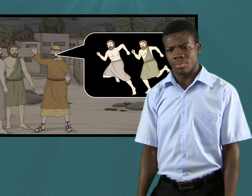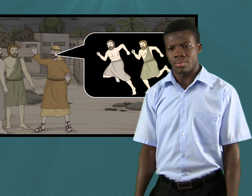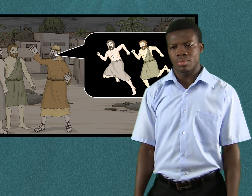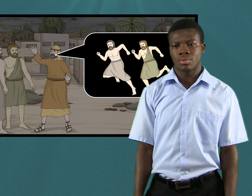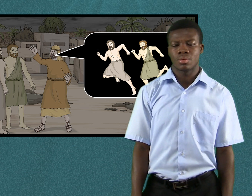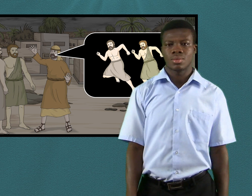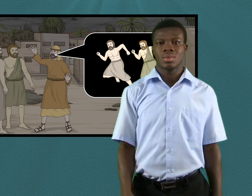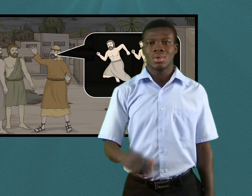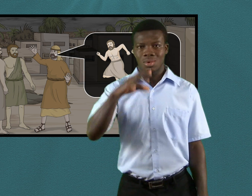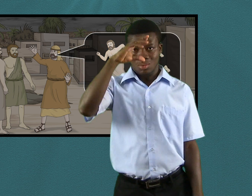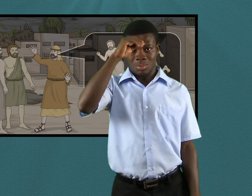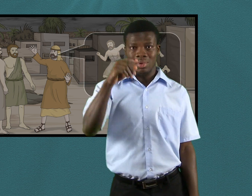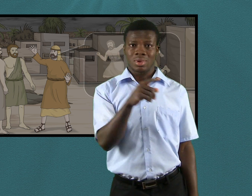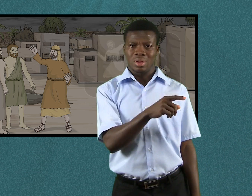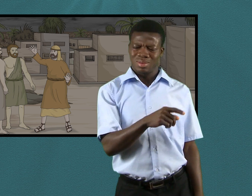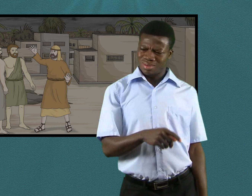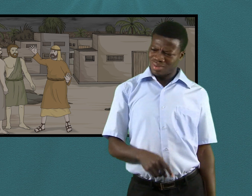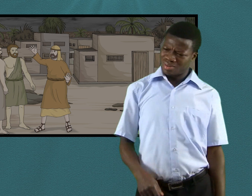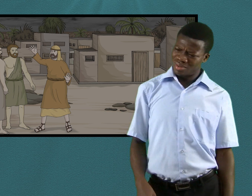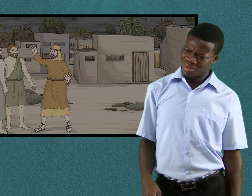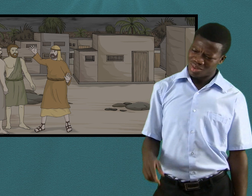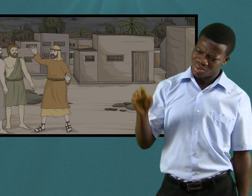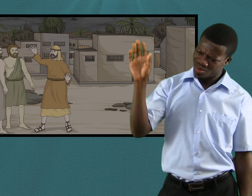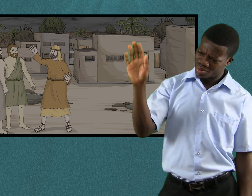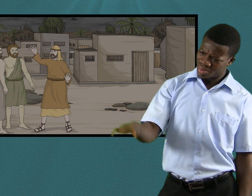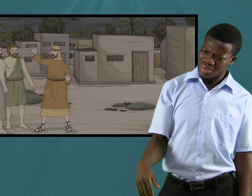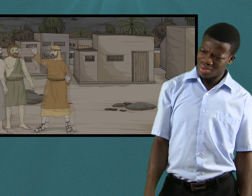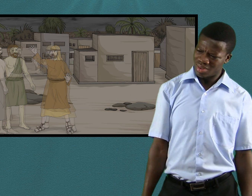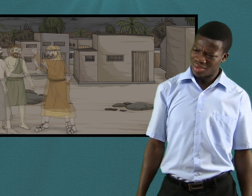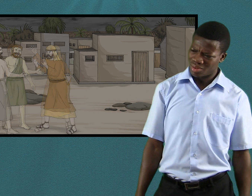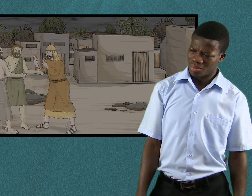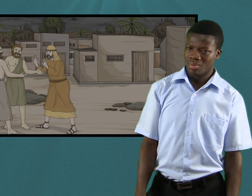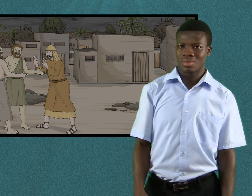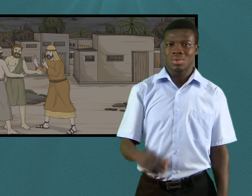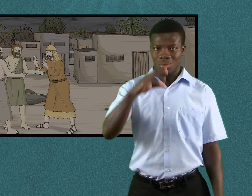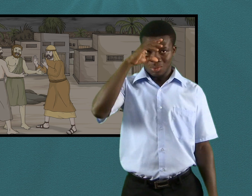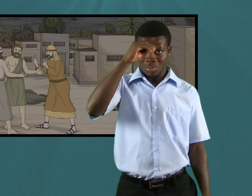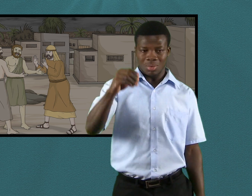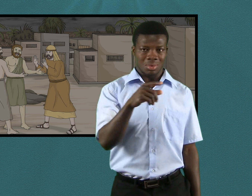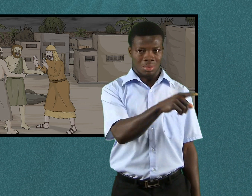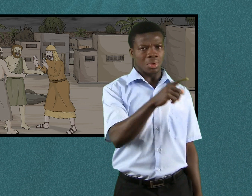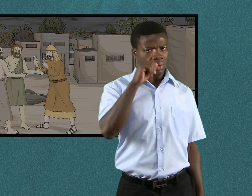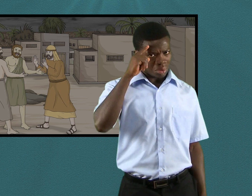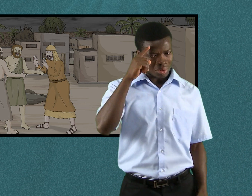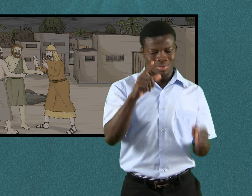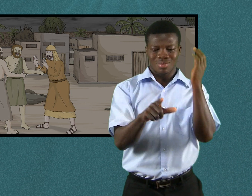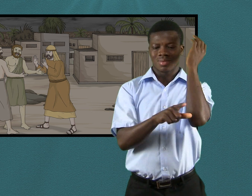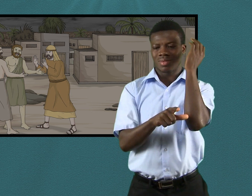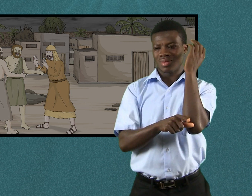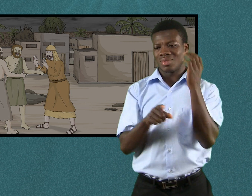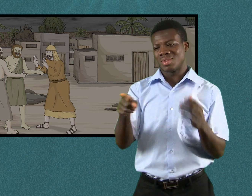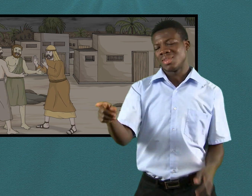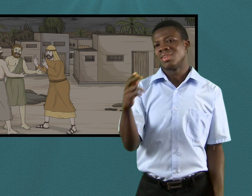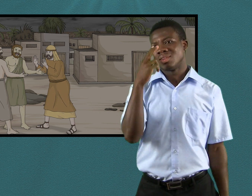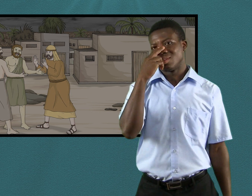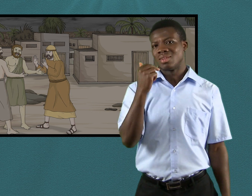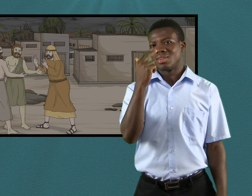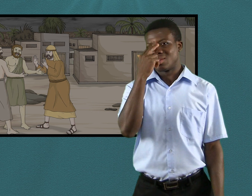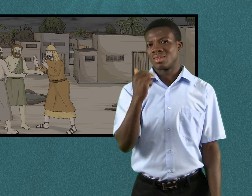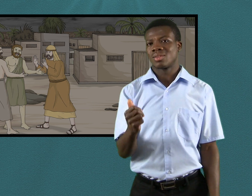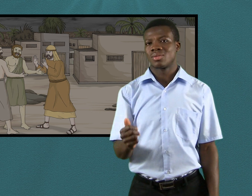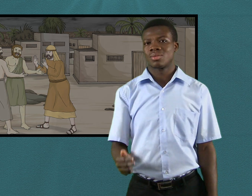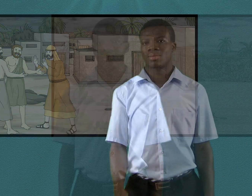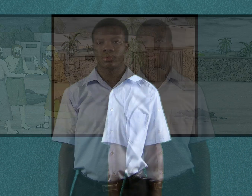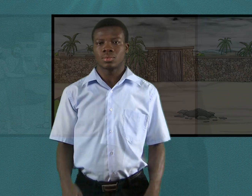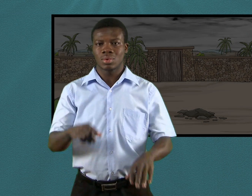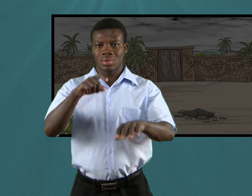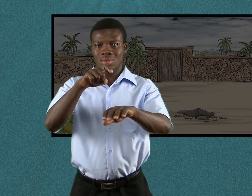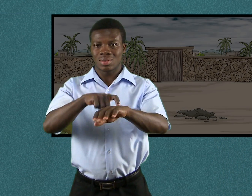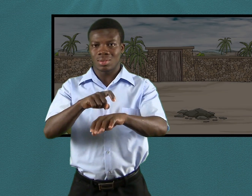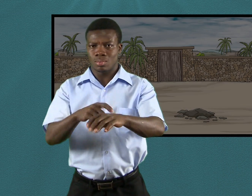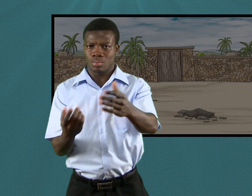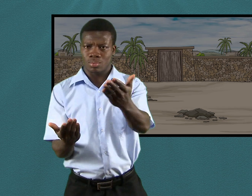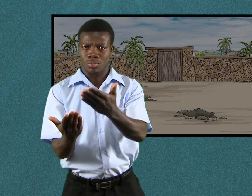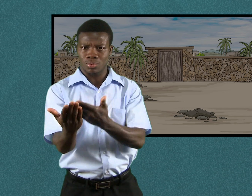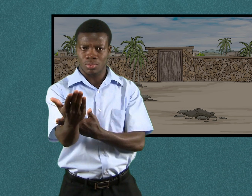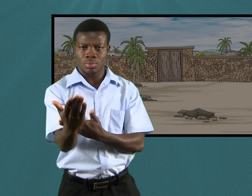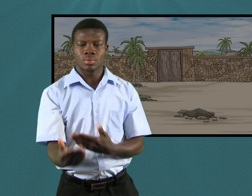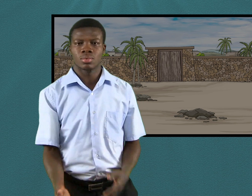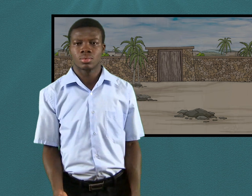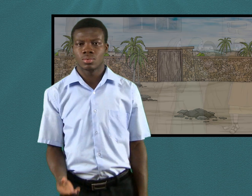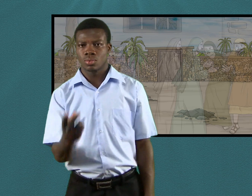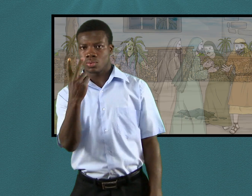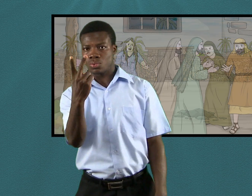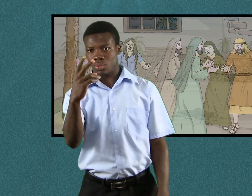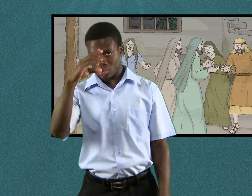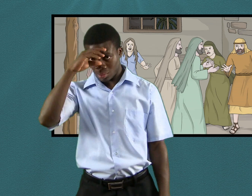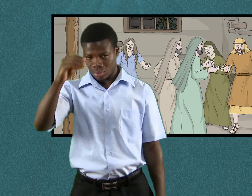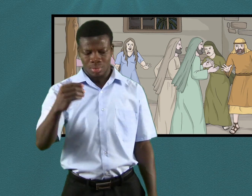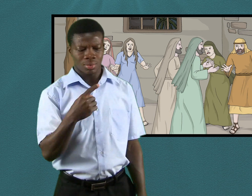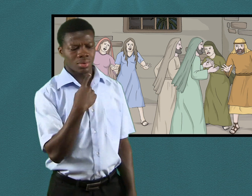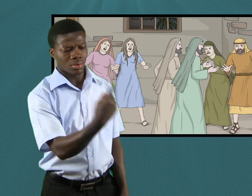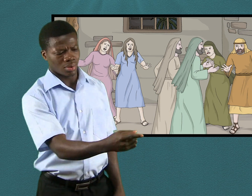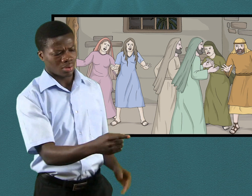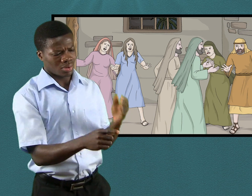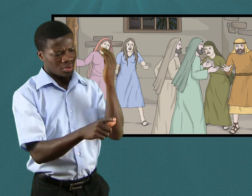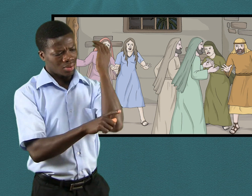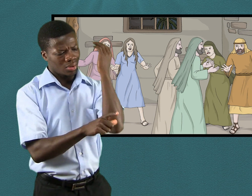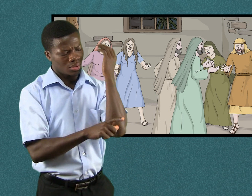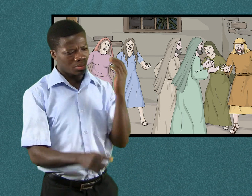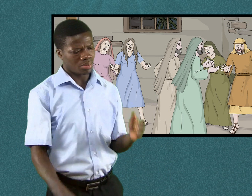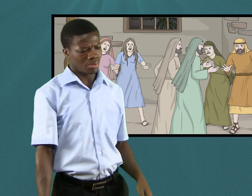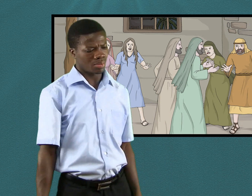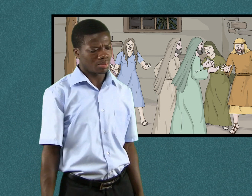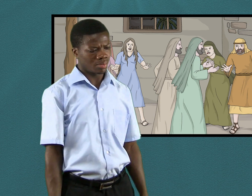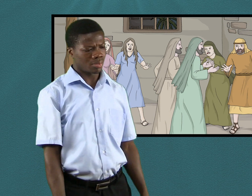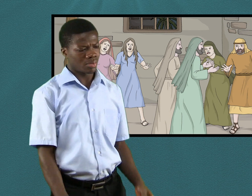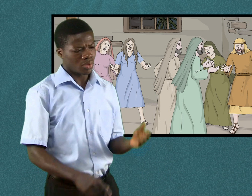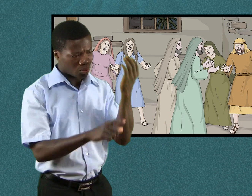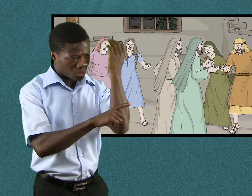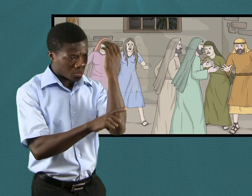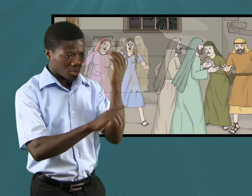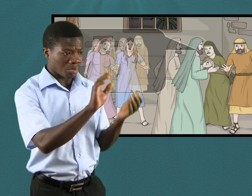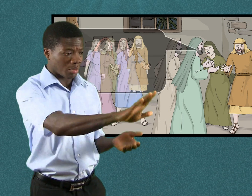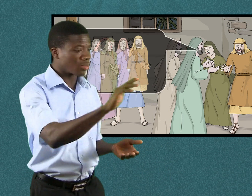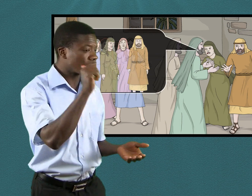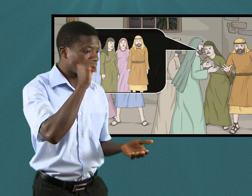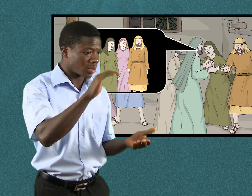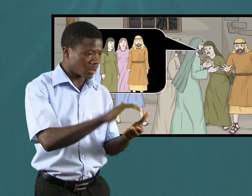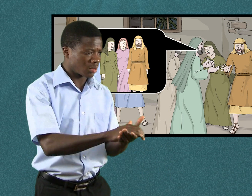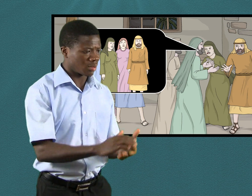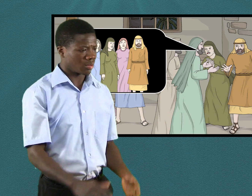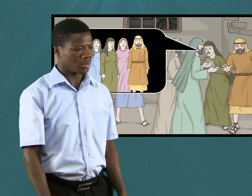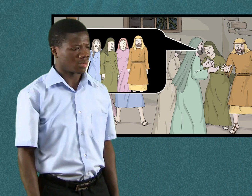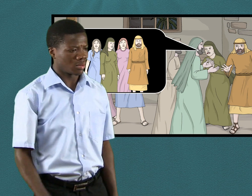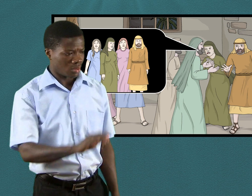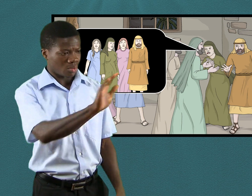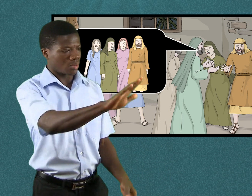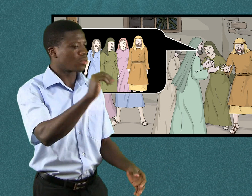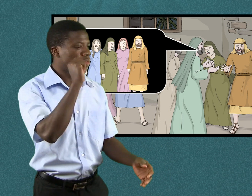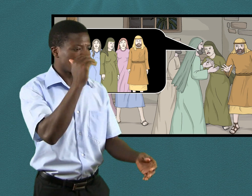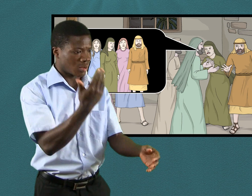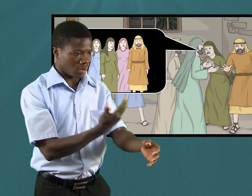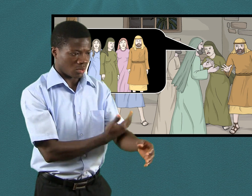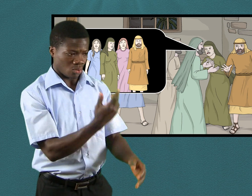But his sons-in-law thought he was joking. At daybreak the angels hurried Lot along, saying, “Get up!